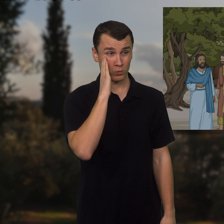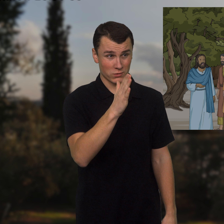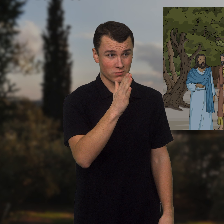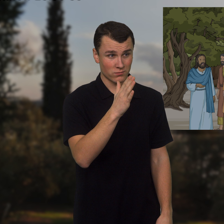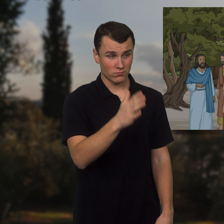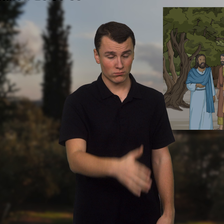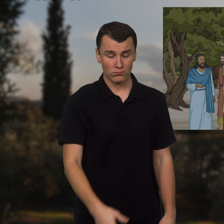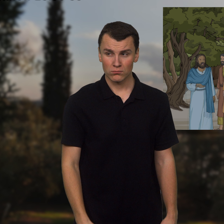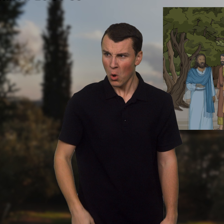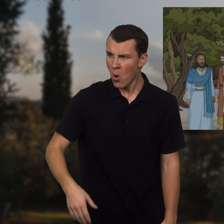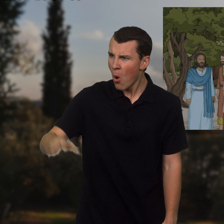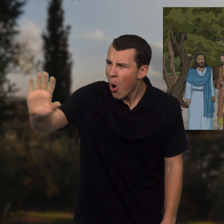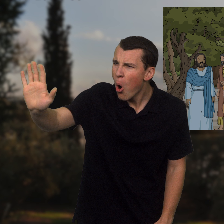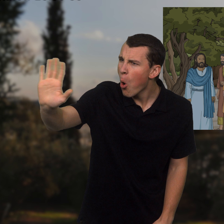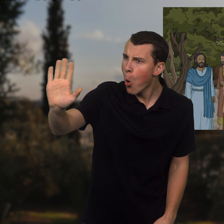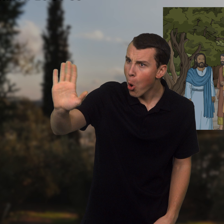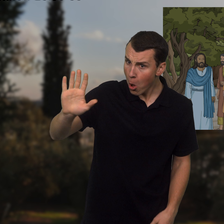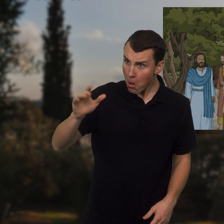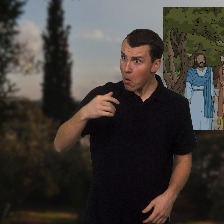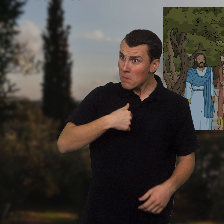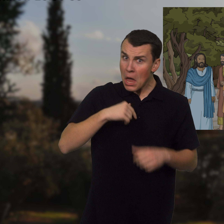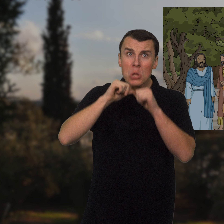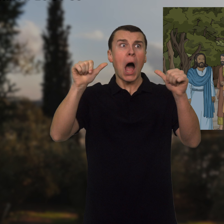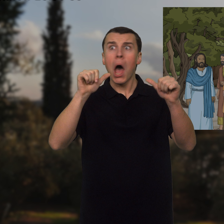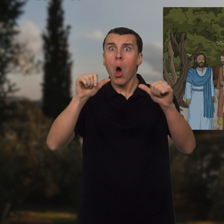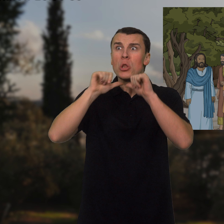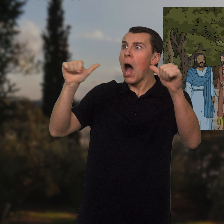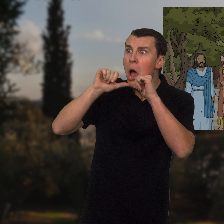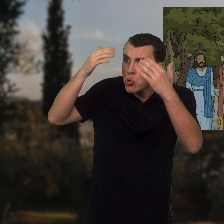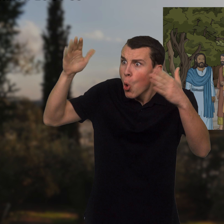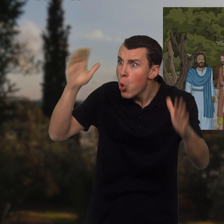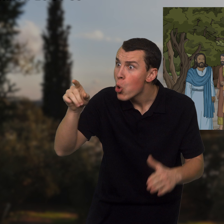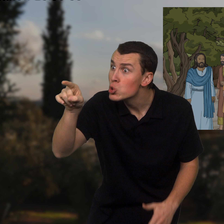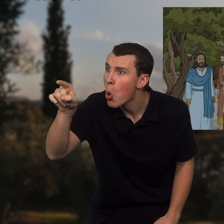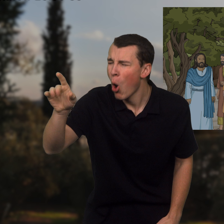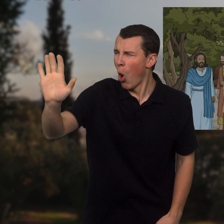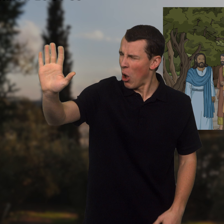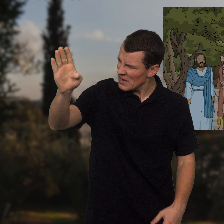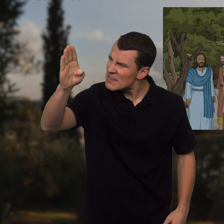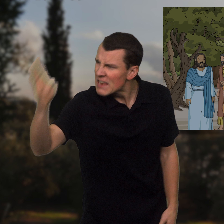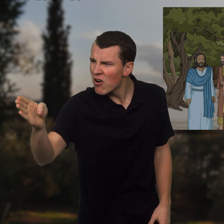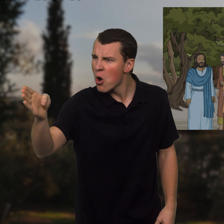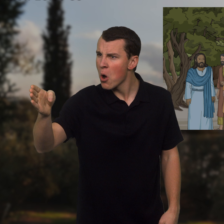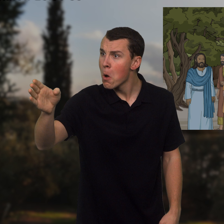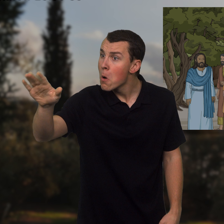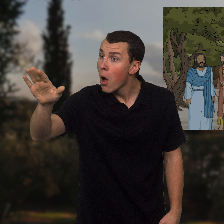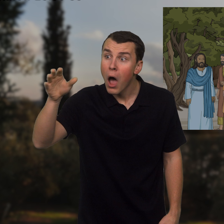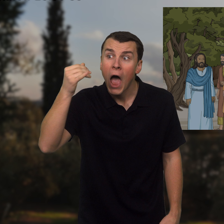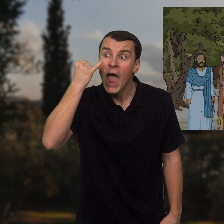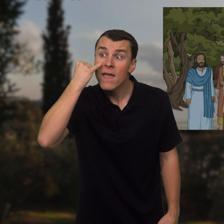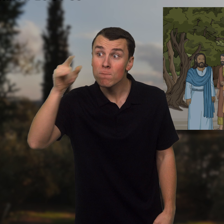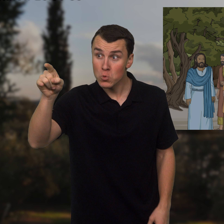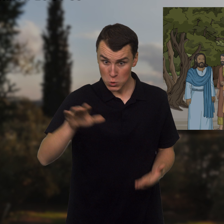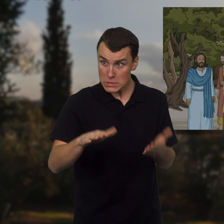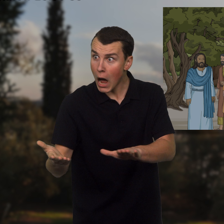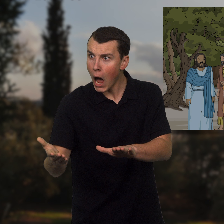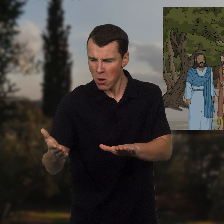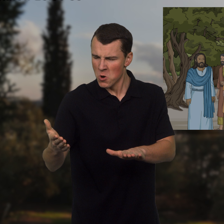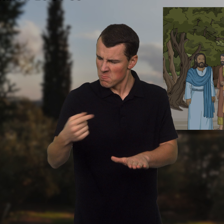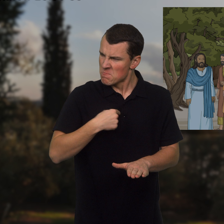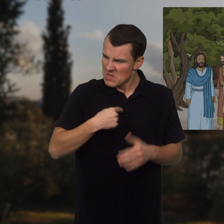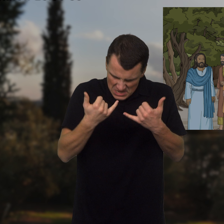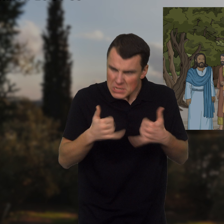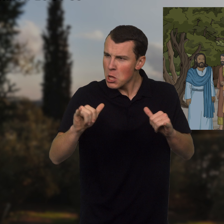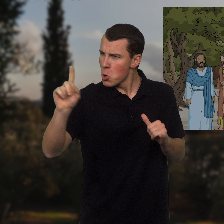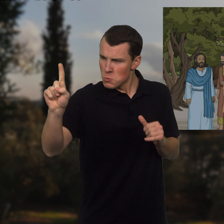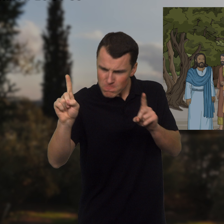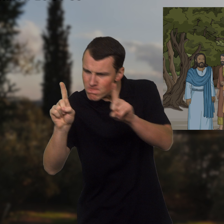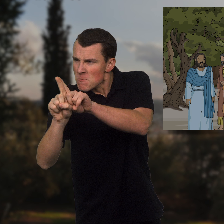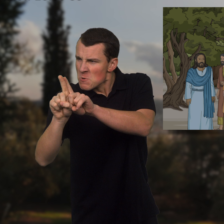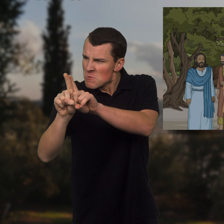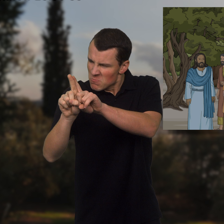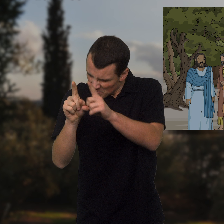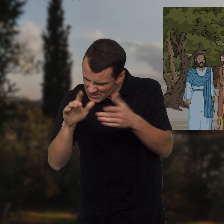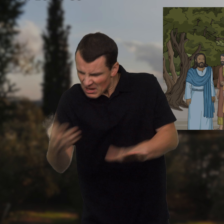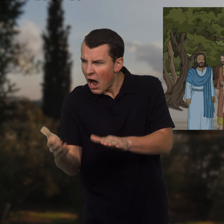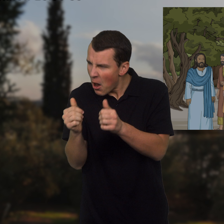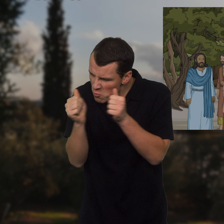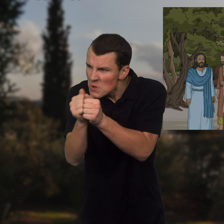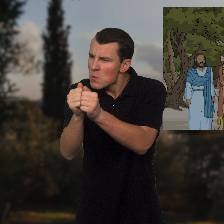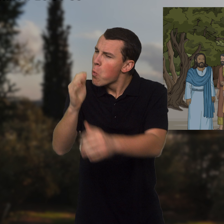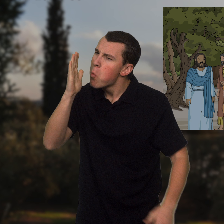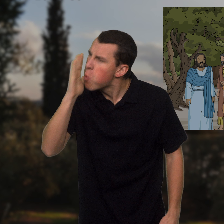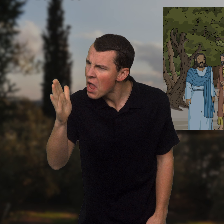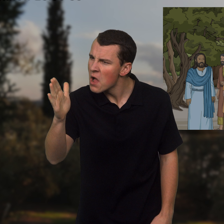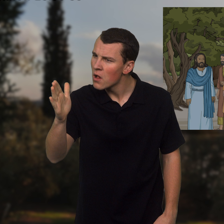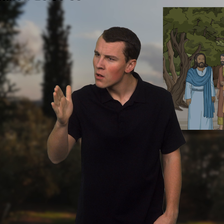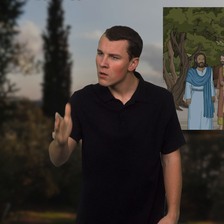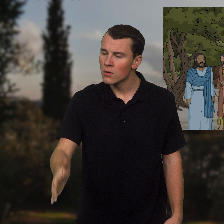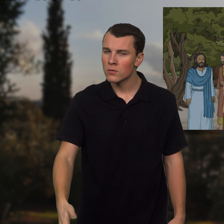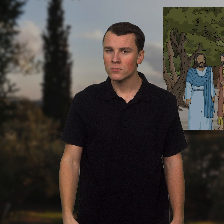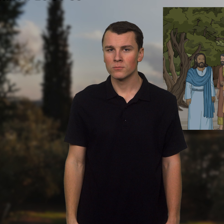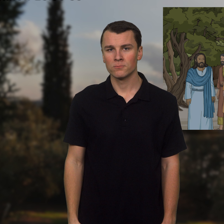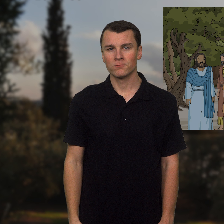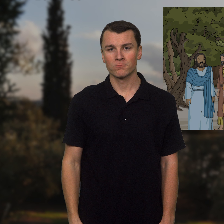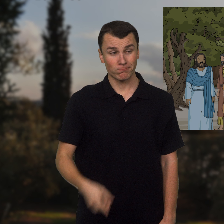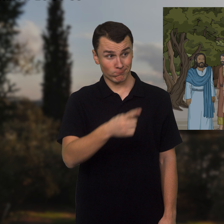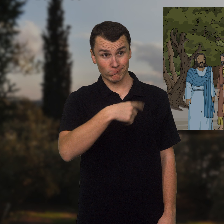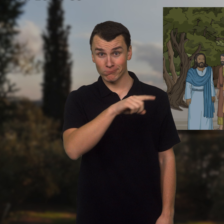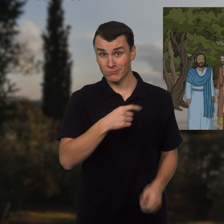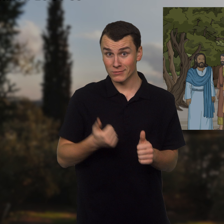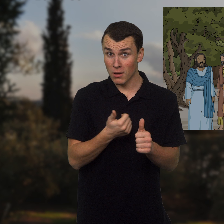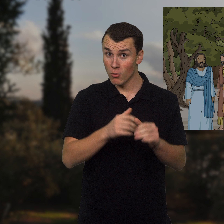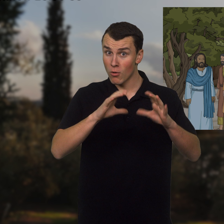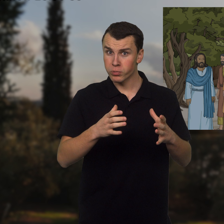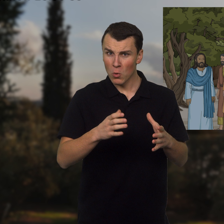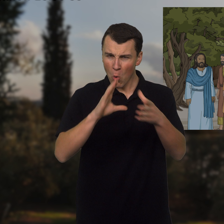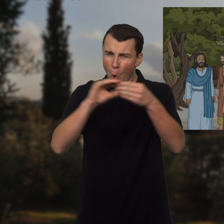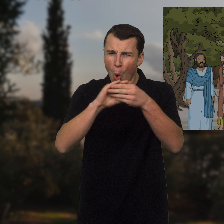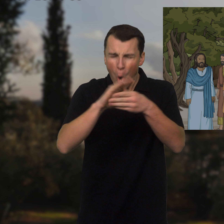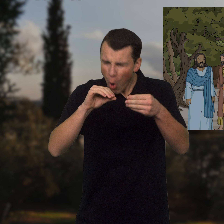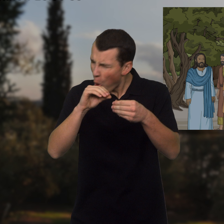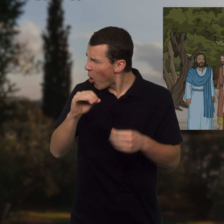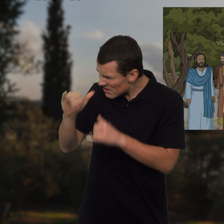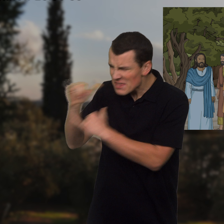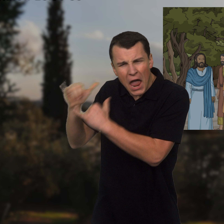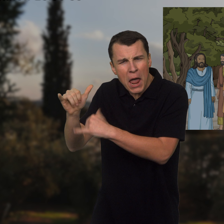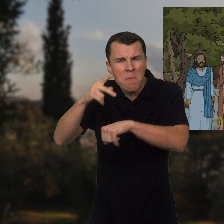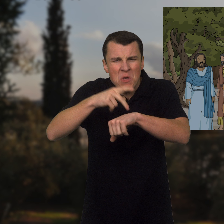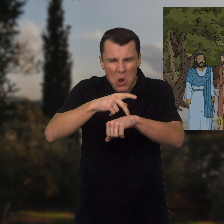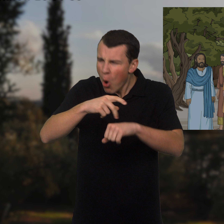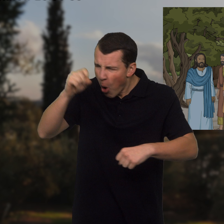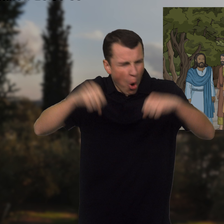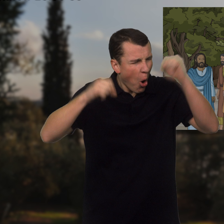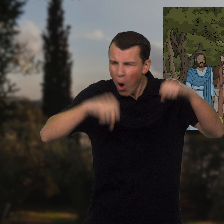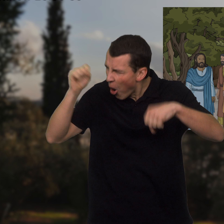Peter replied, “Even if I have to die with You, I will never deny You.”